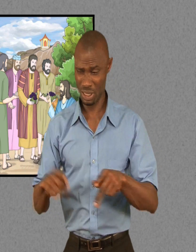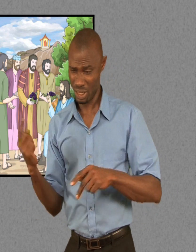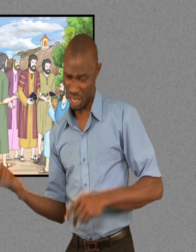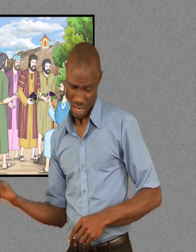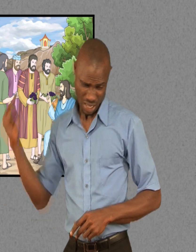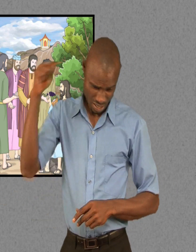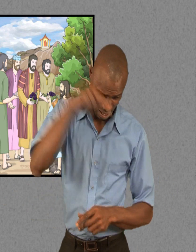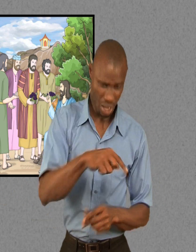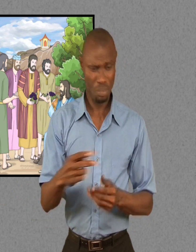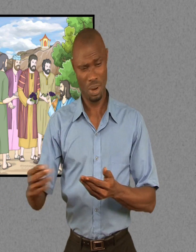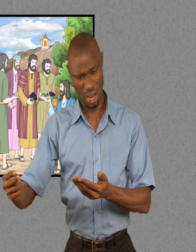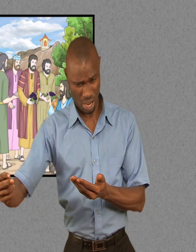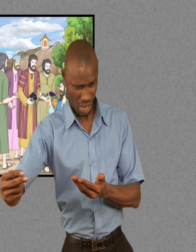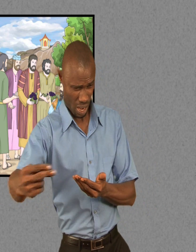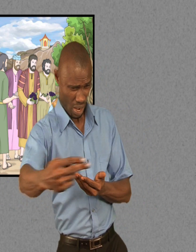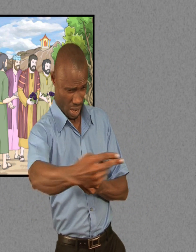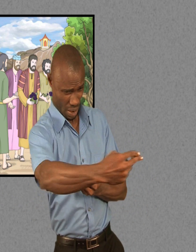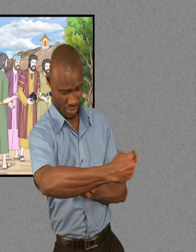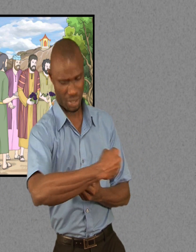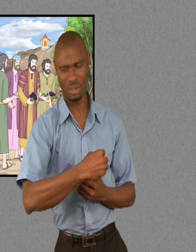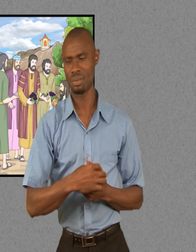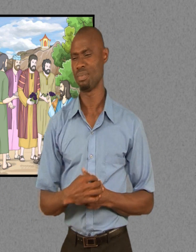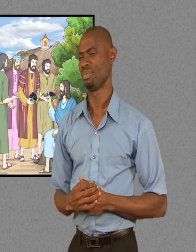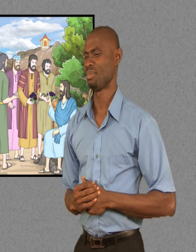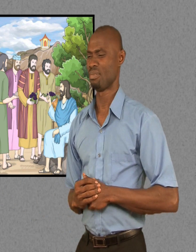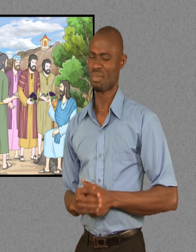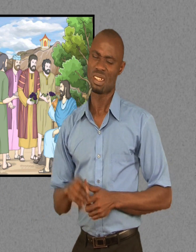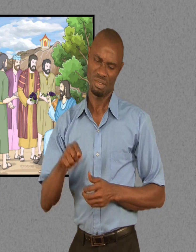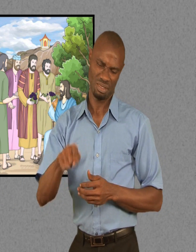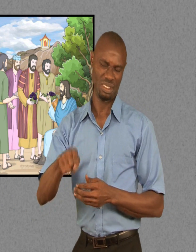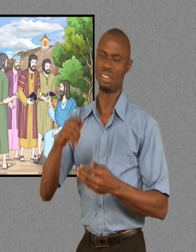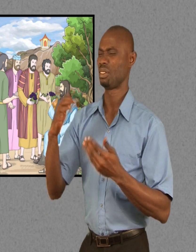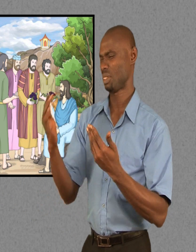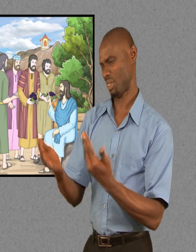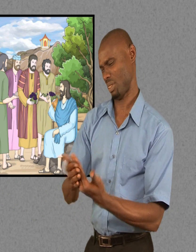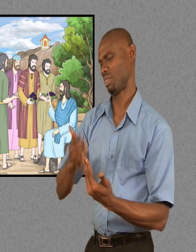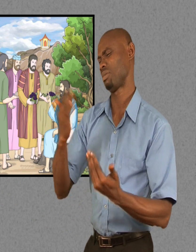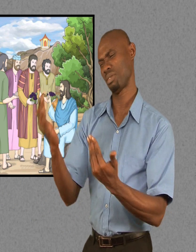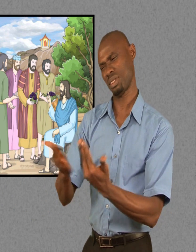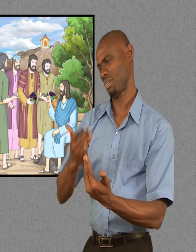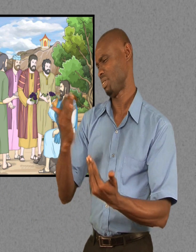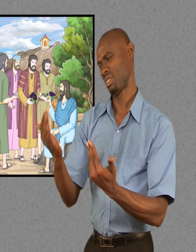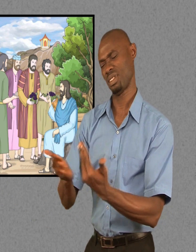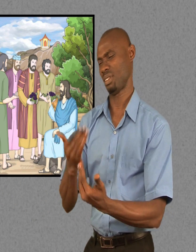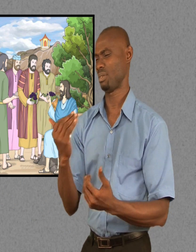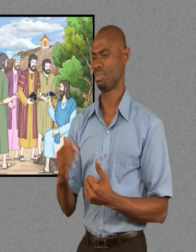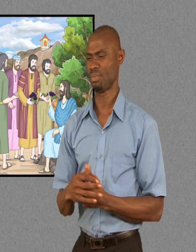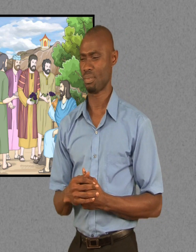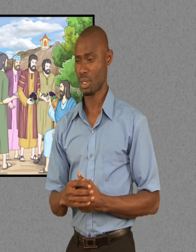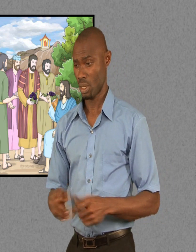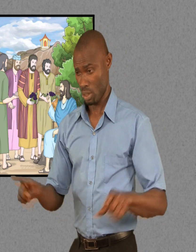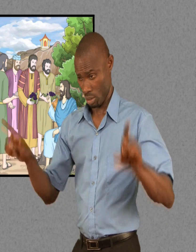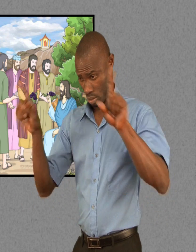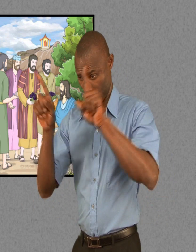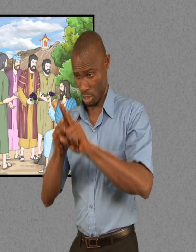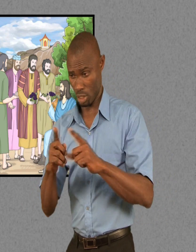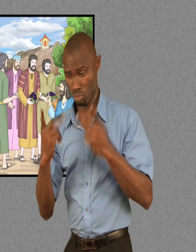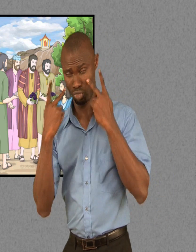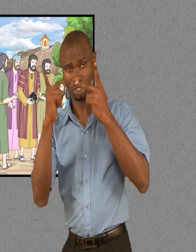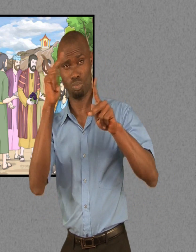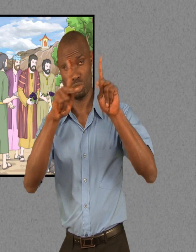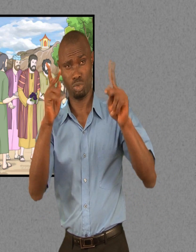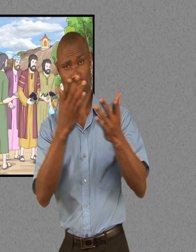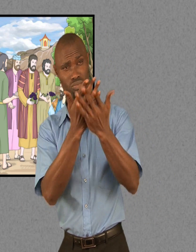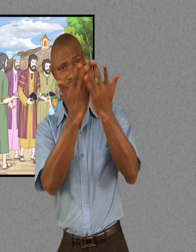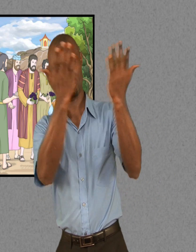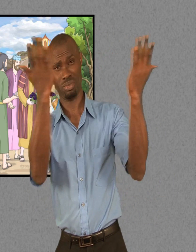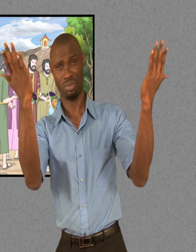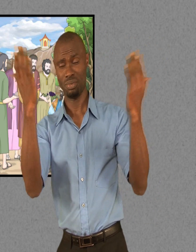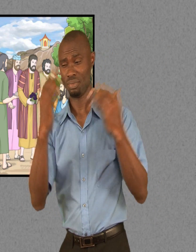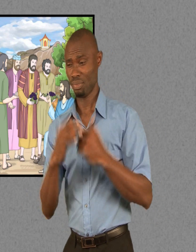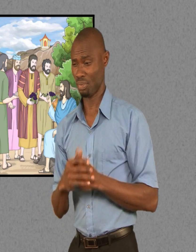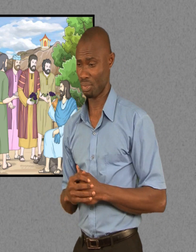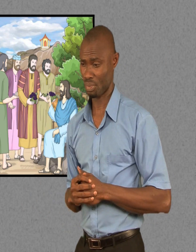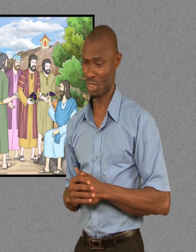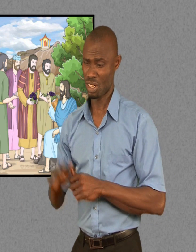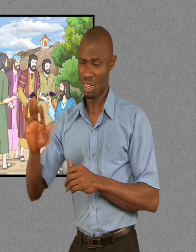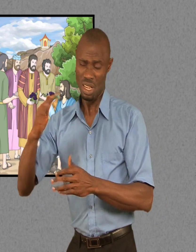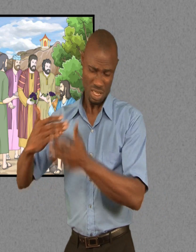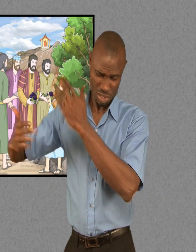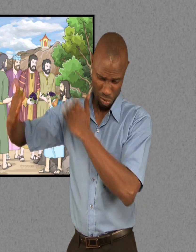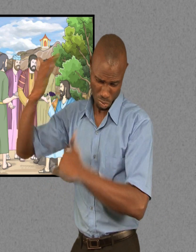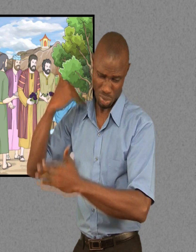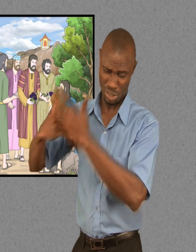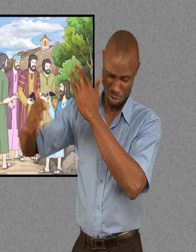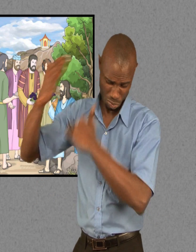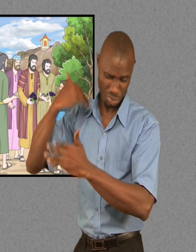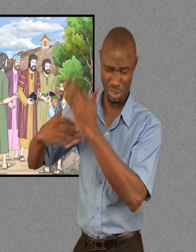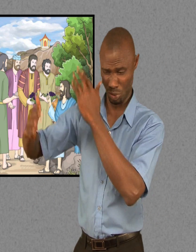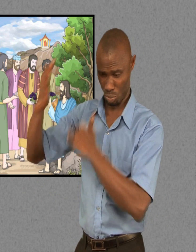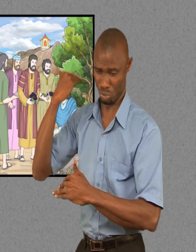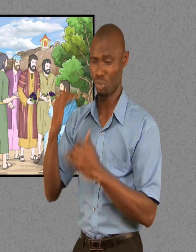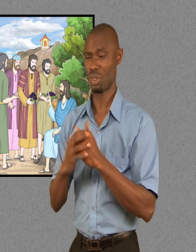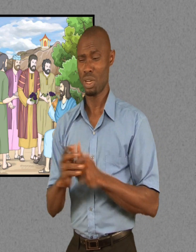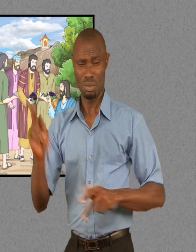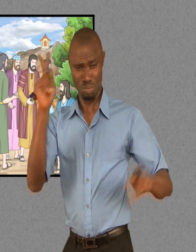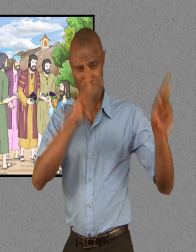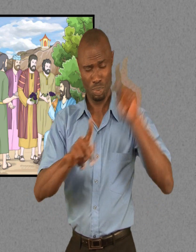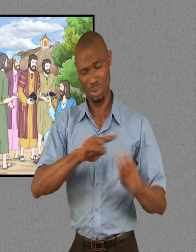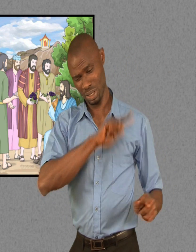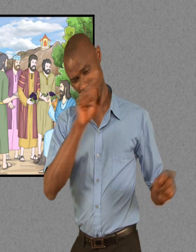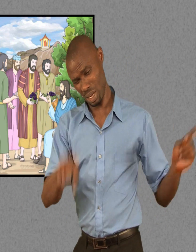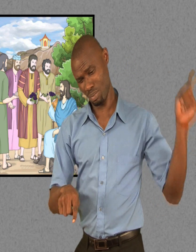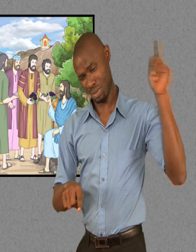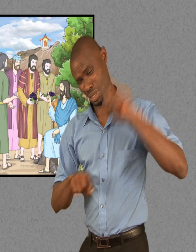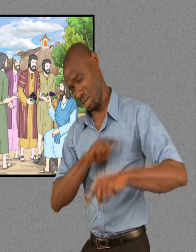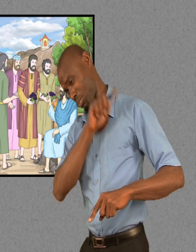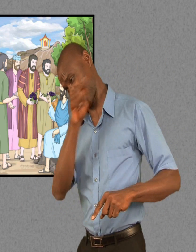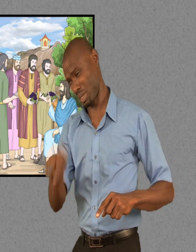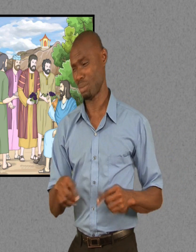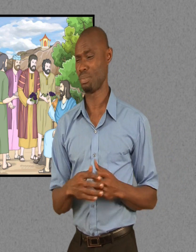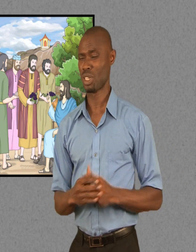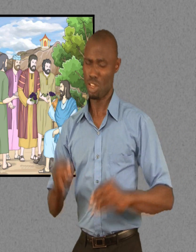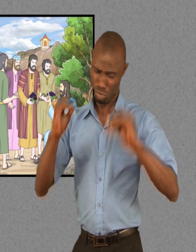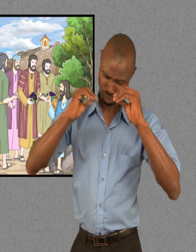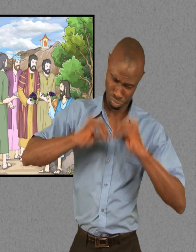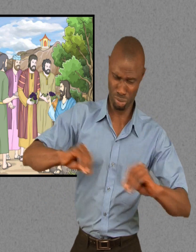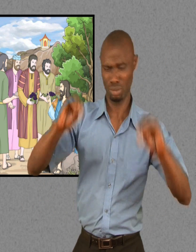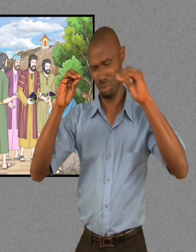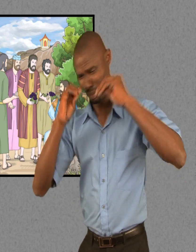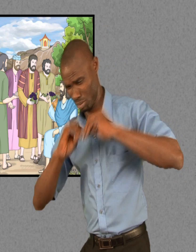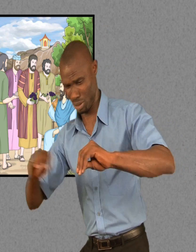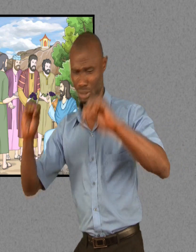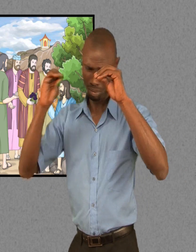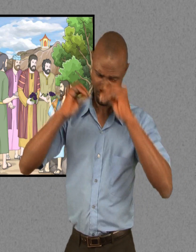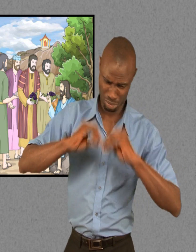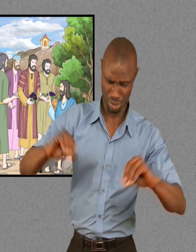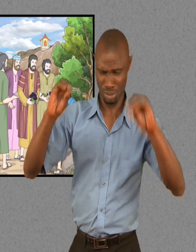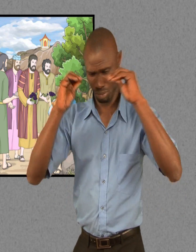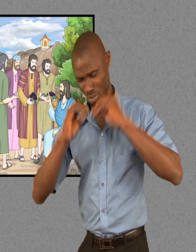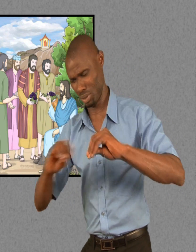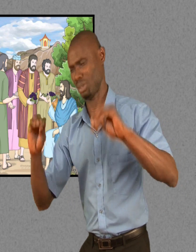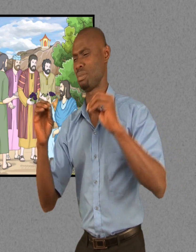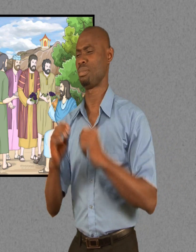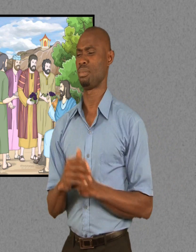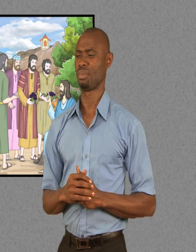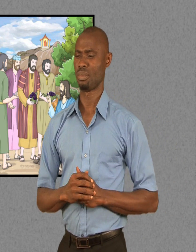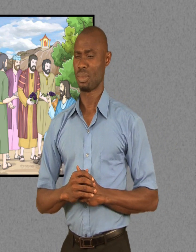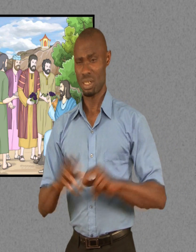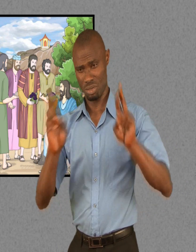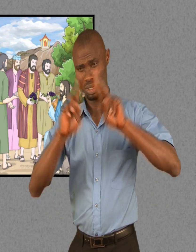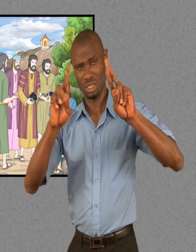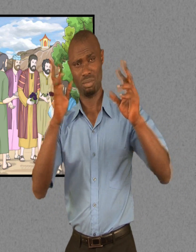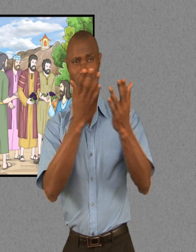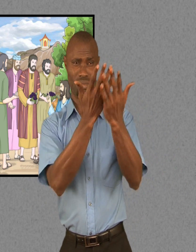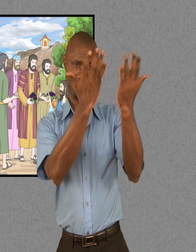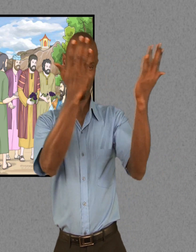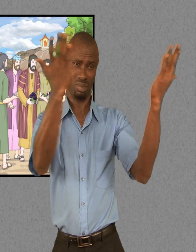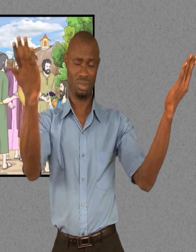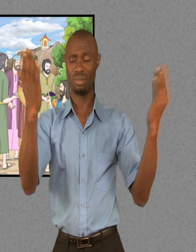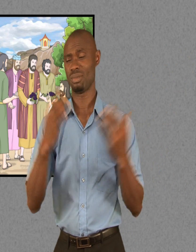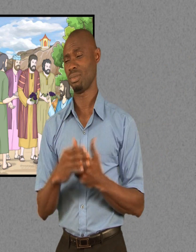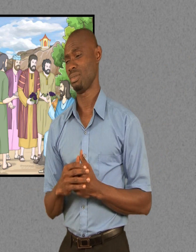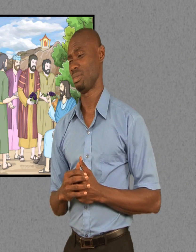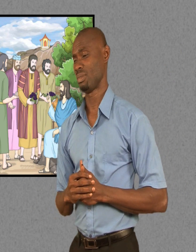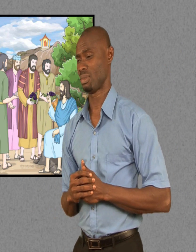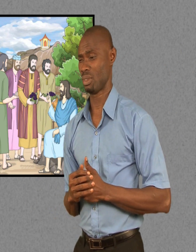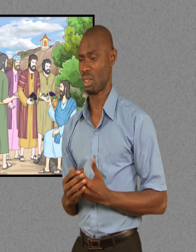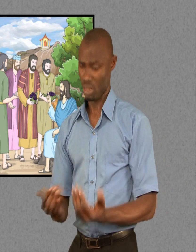I sent you to reap what you have not worked for;